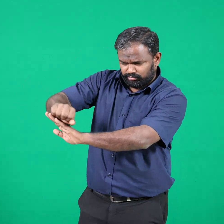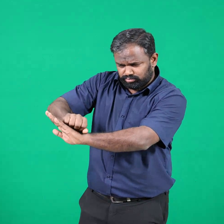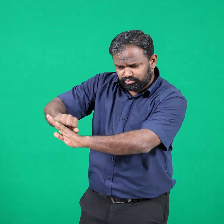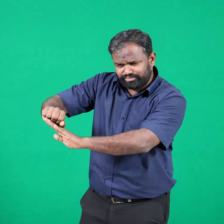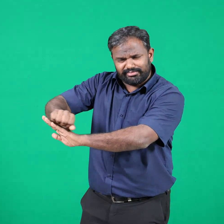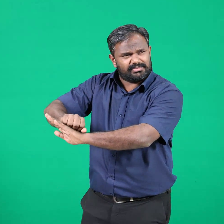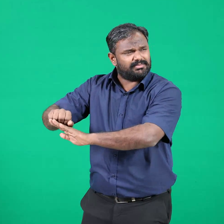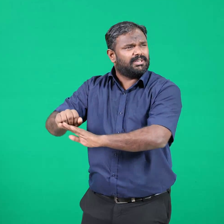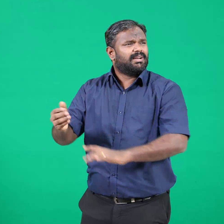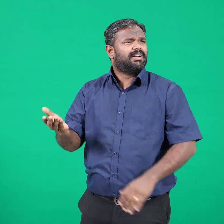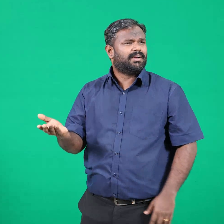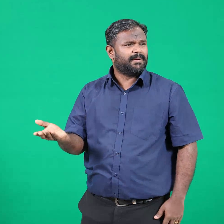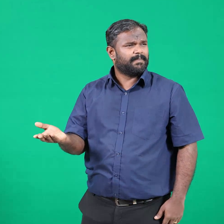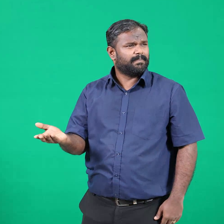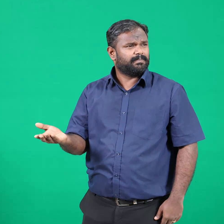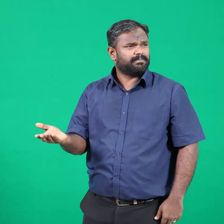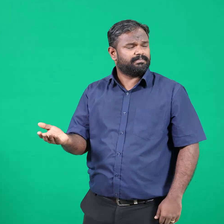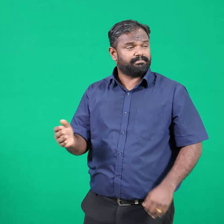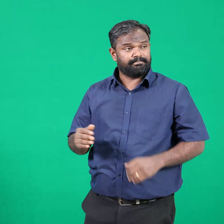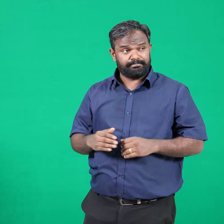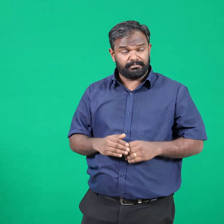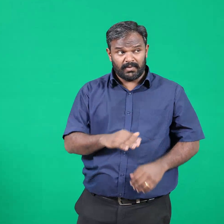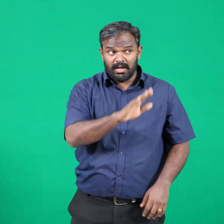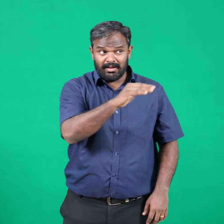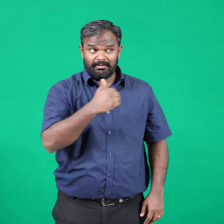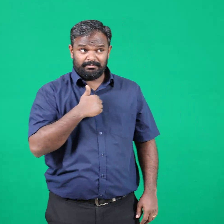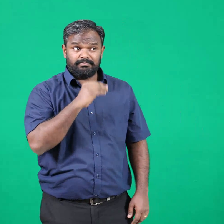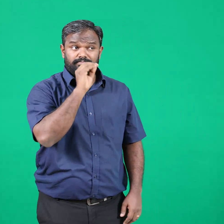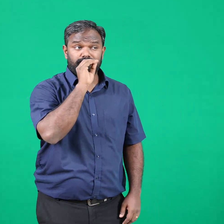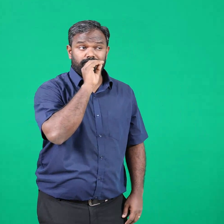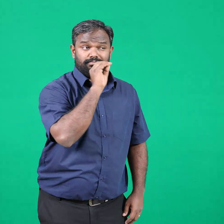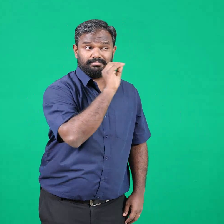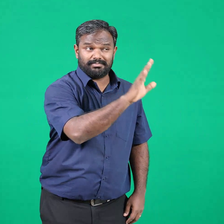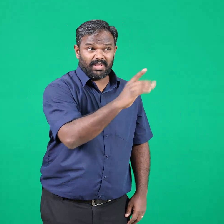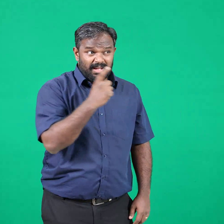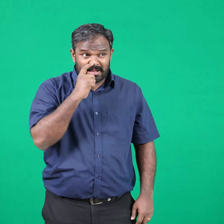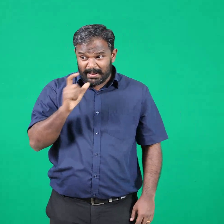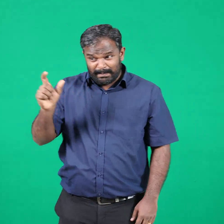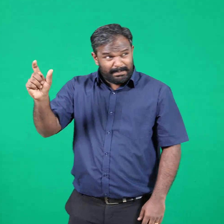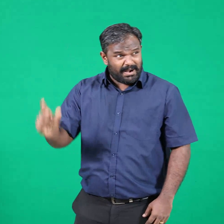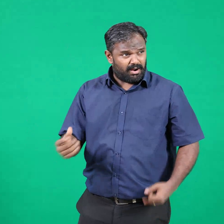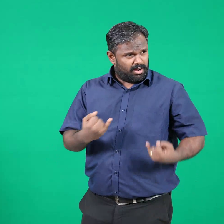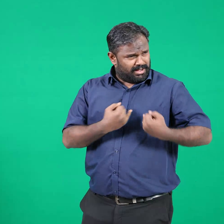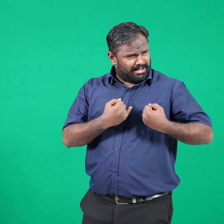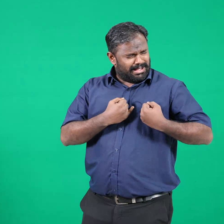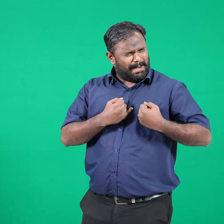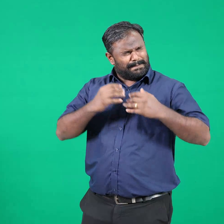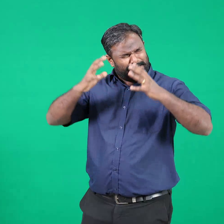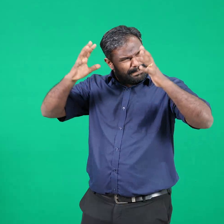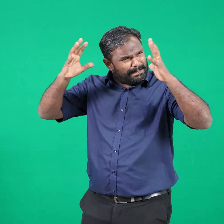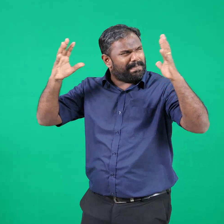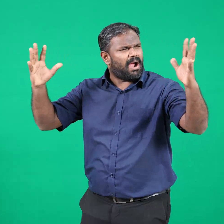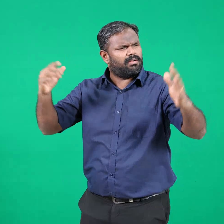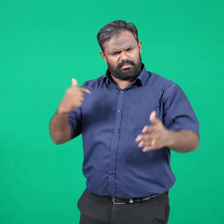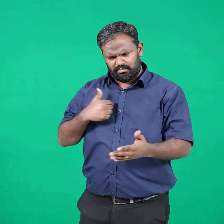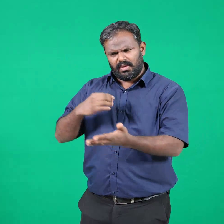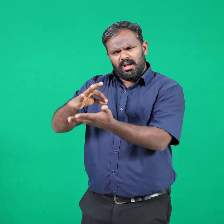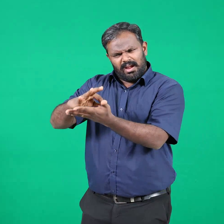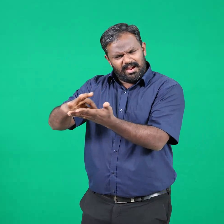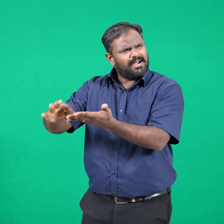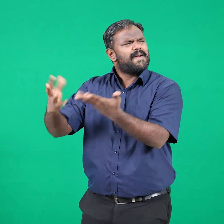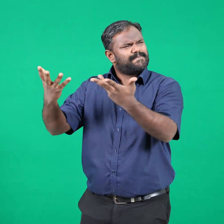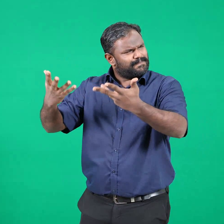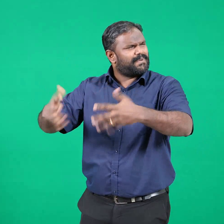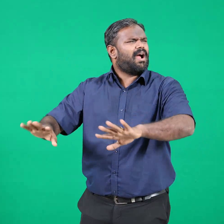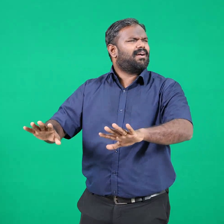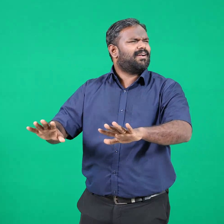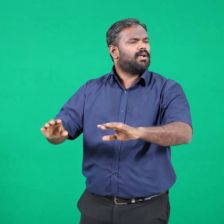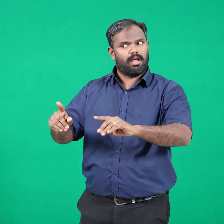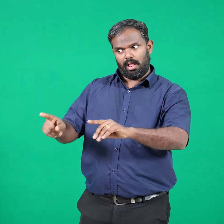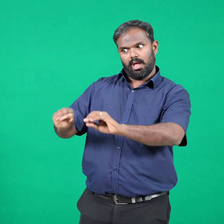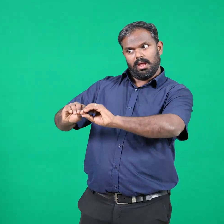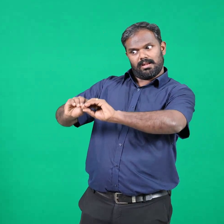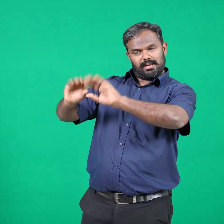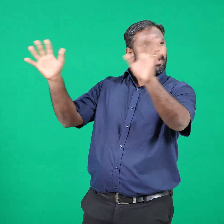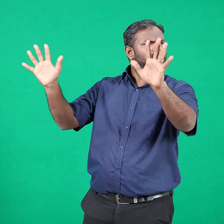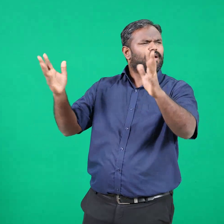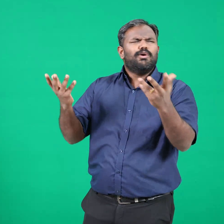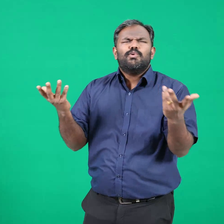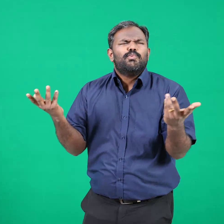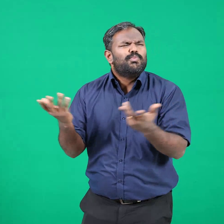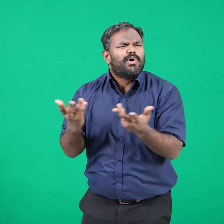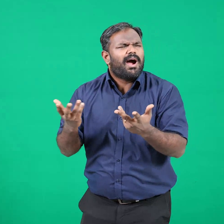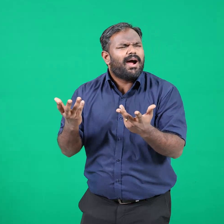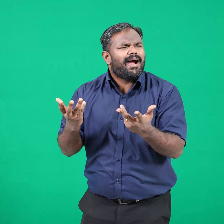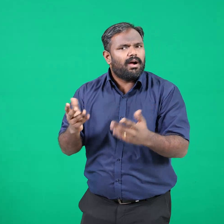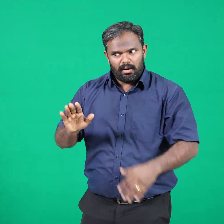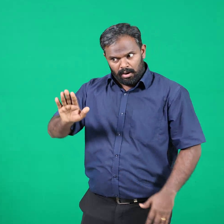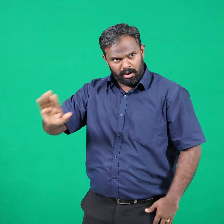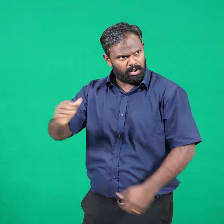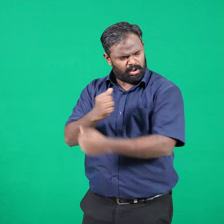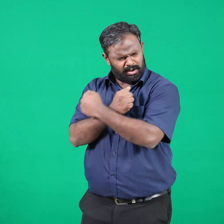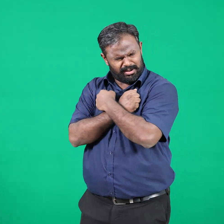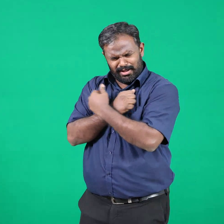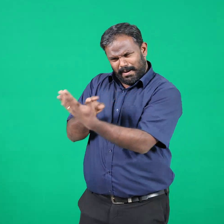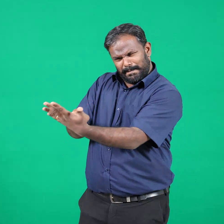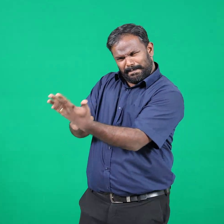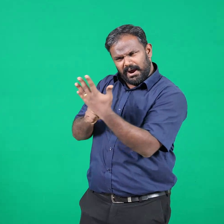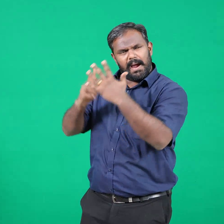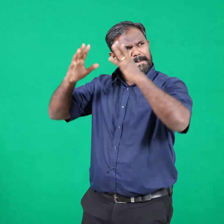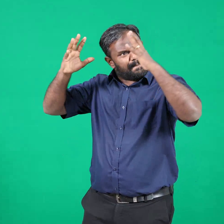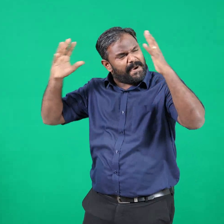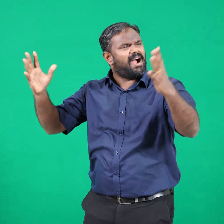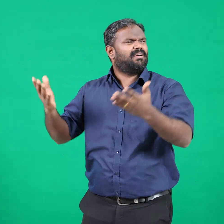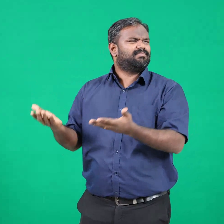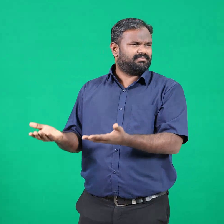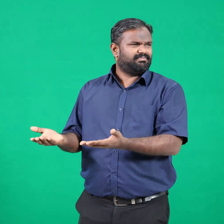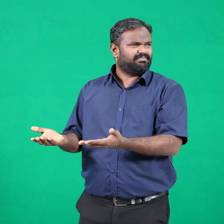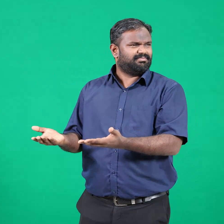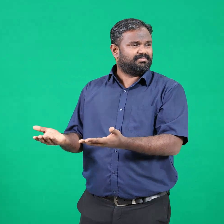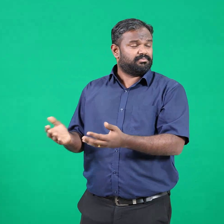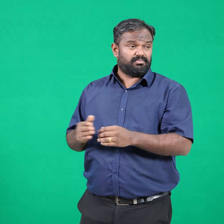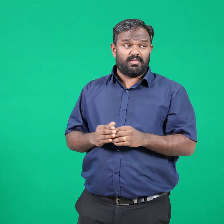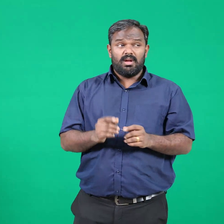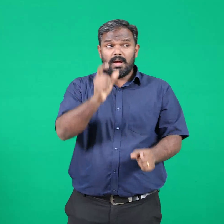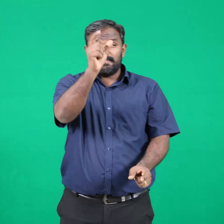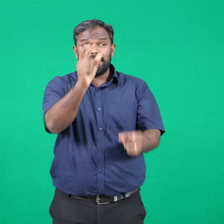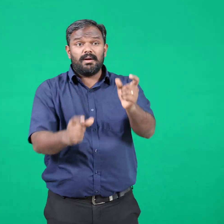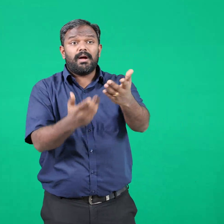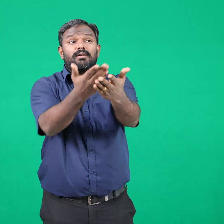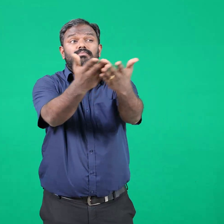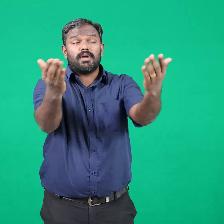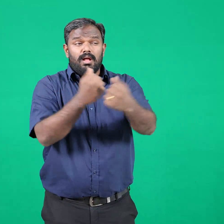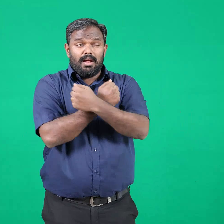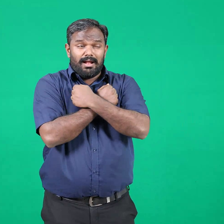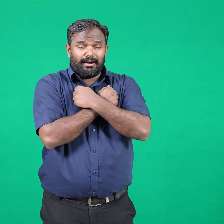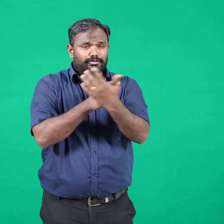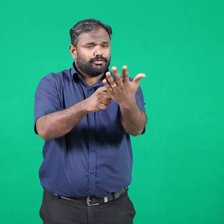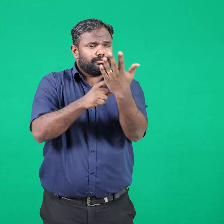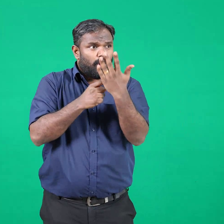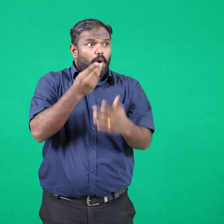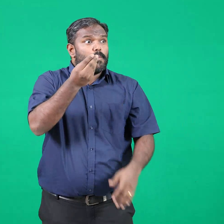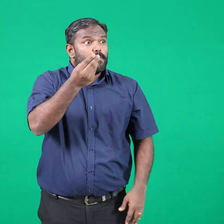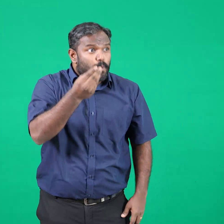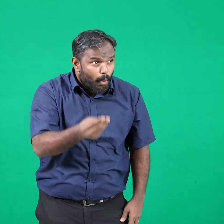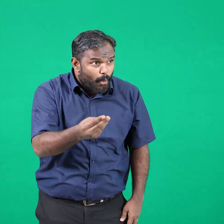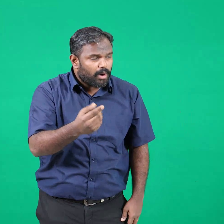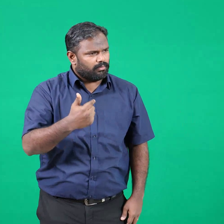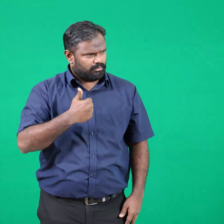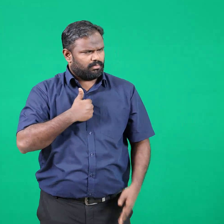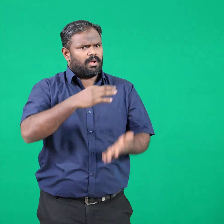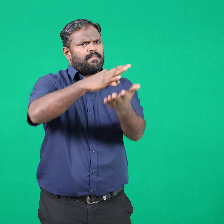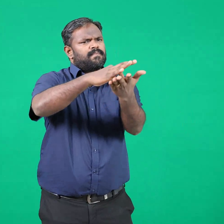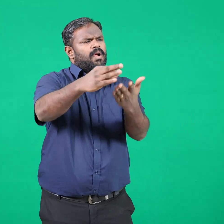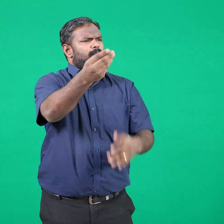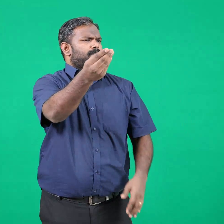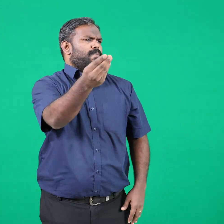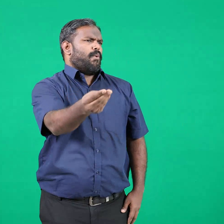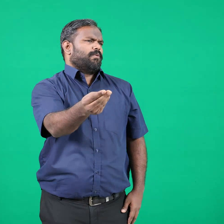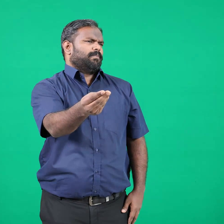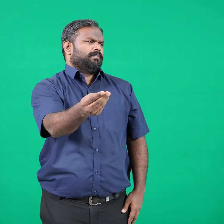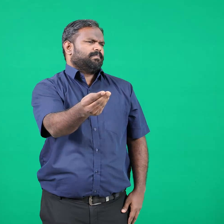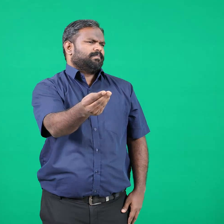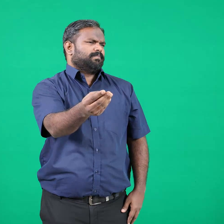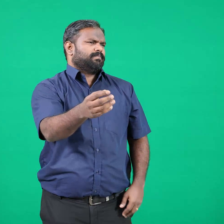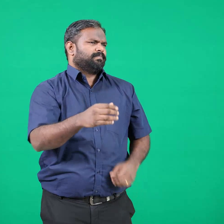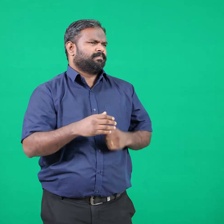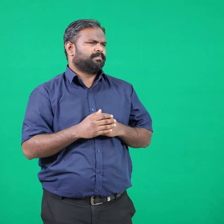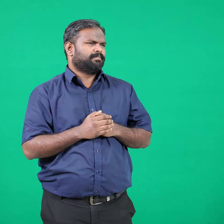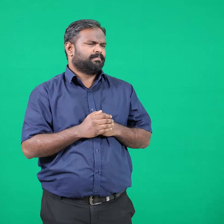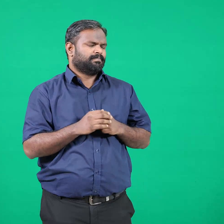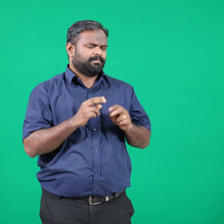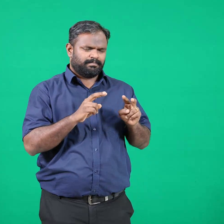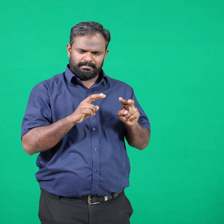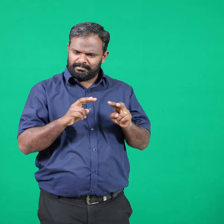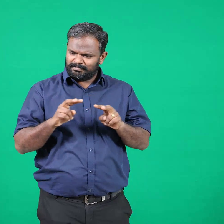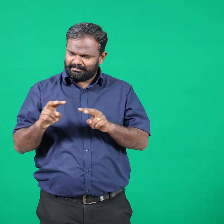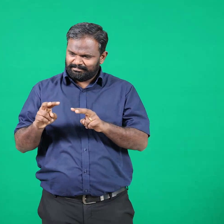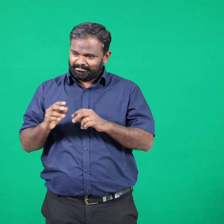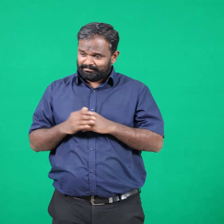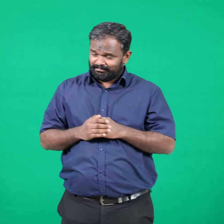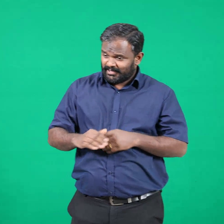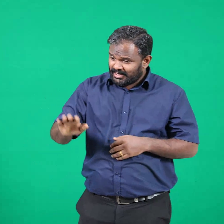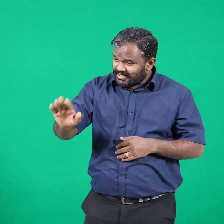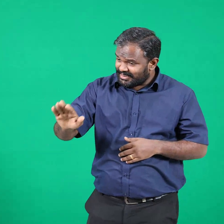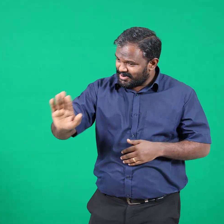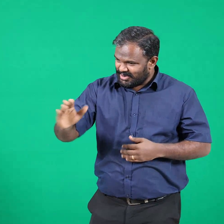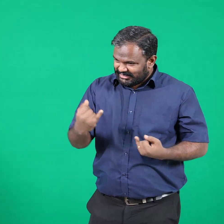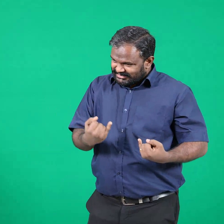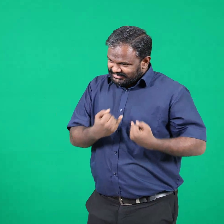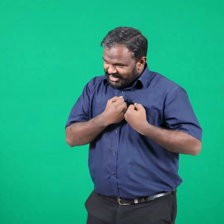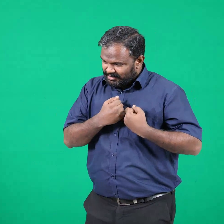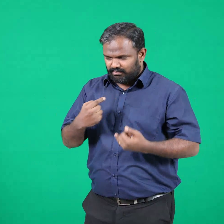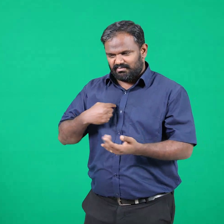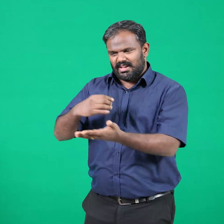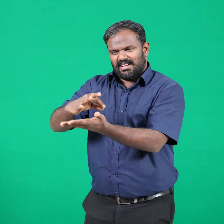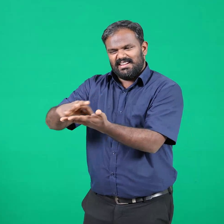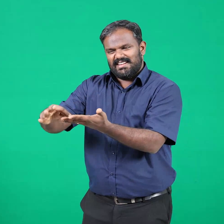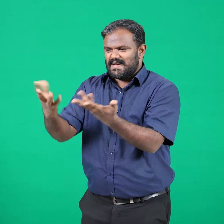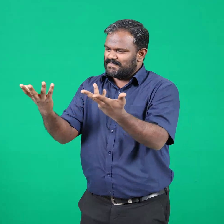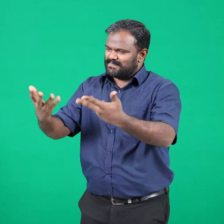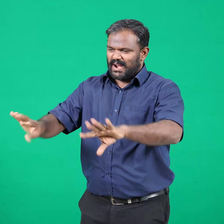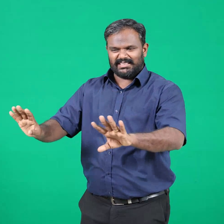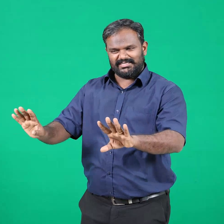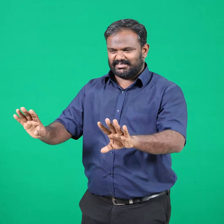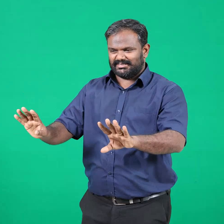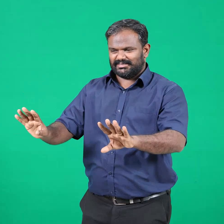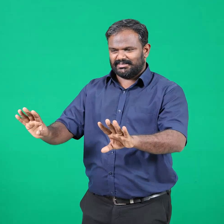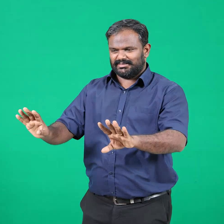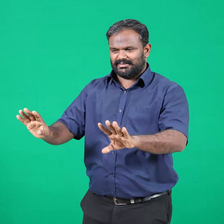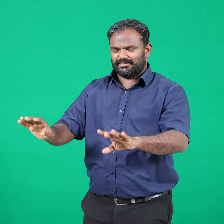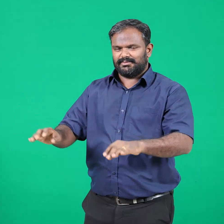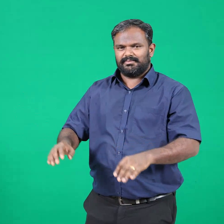Therefore I tell you, because her many sins have been forgiven, she has loved much. But he who has been forgiven little loves little."